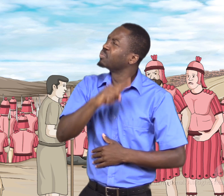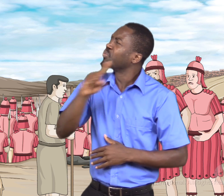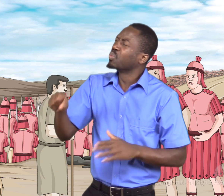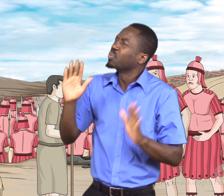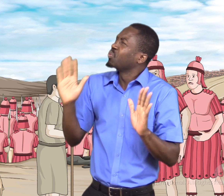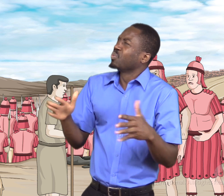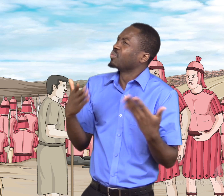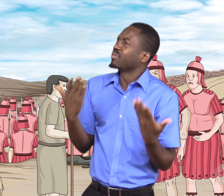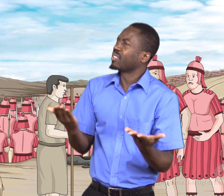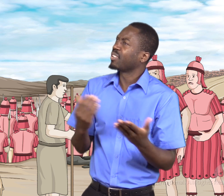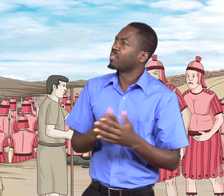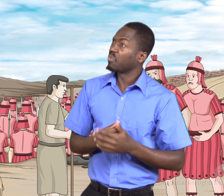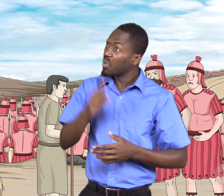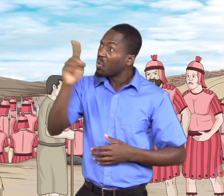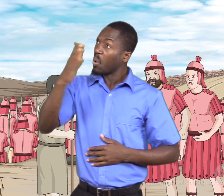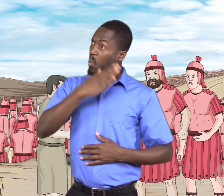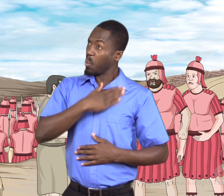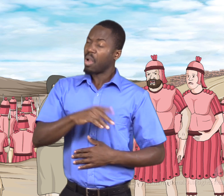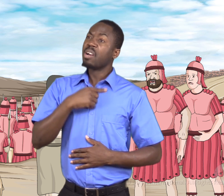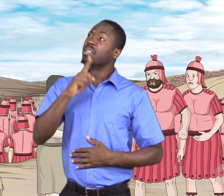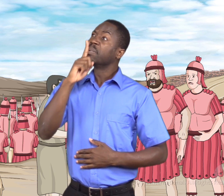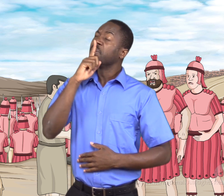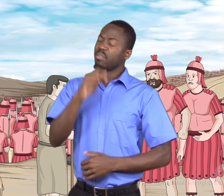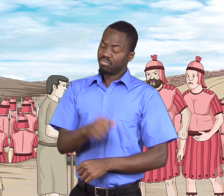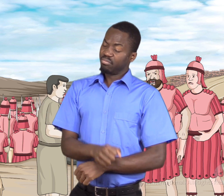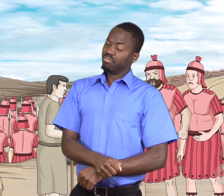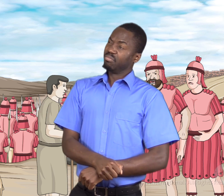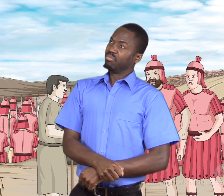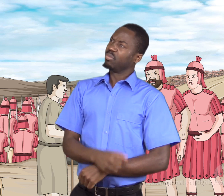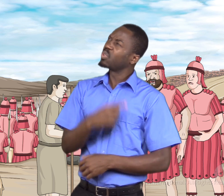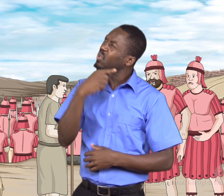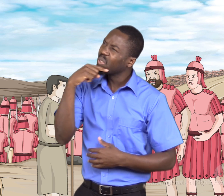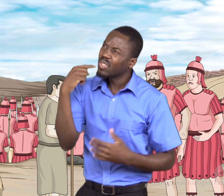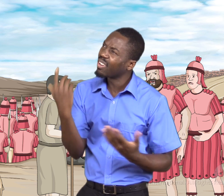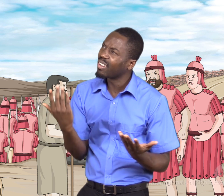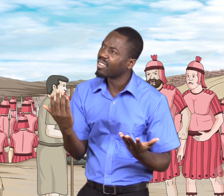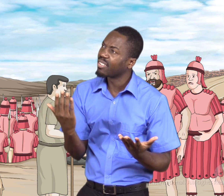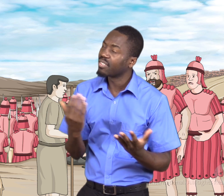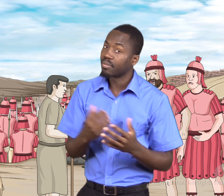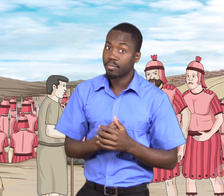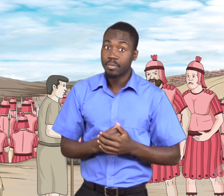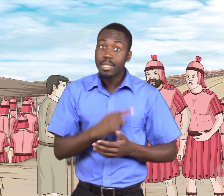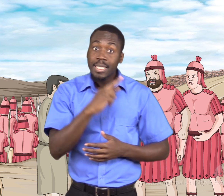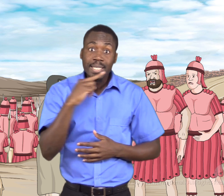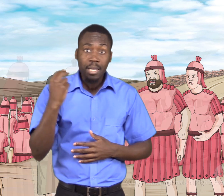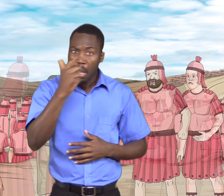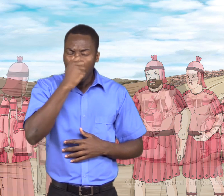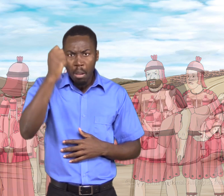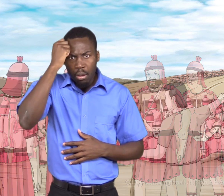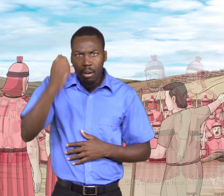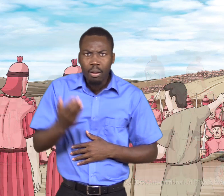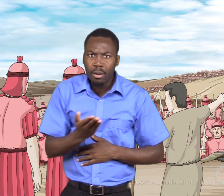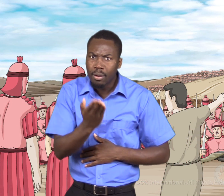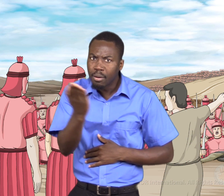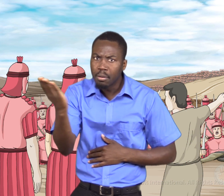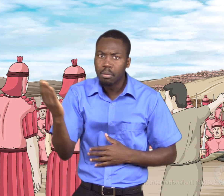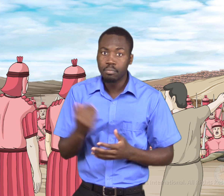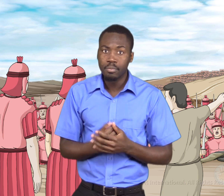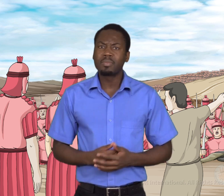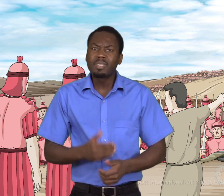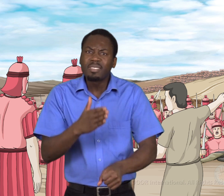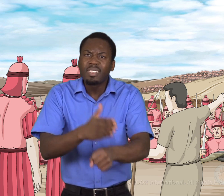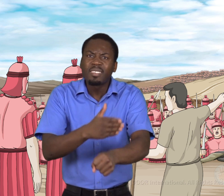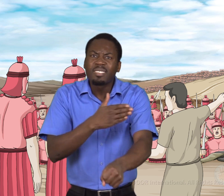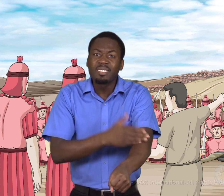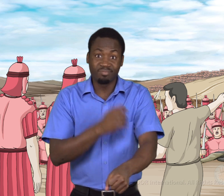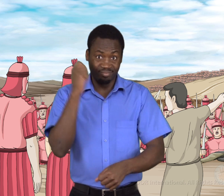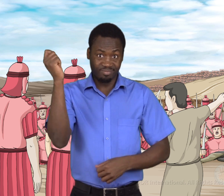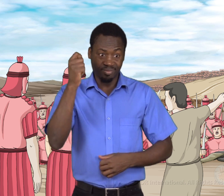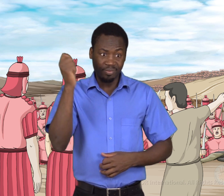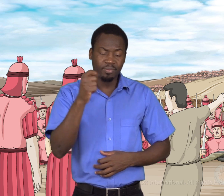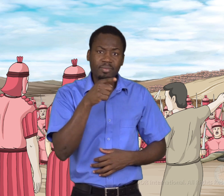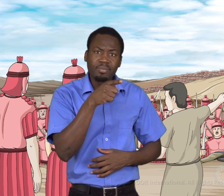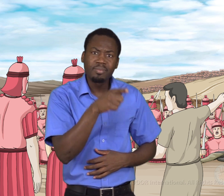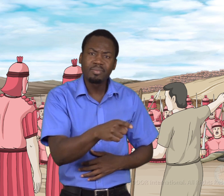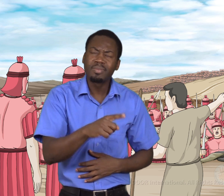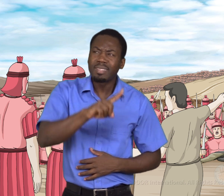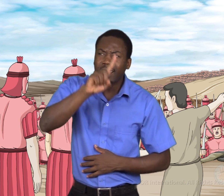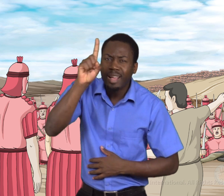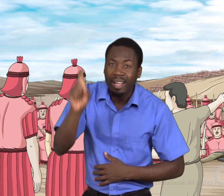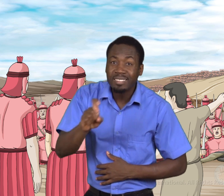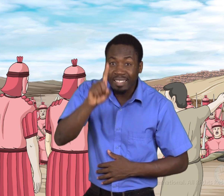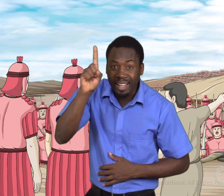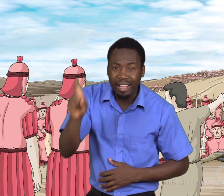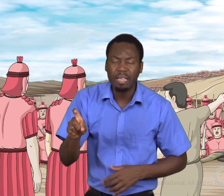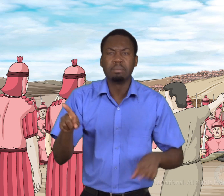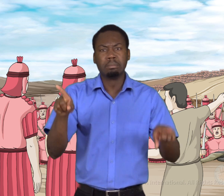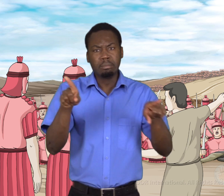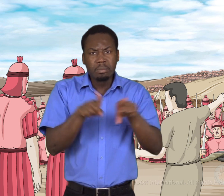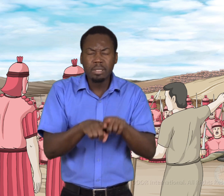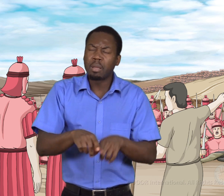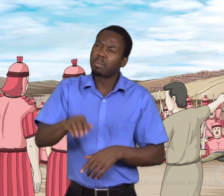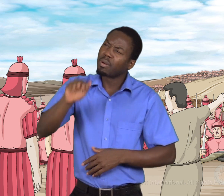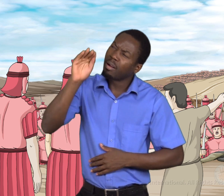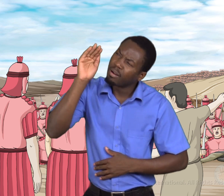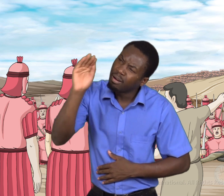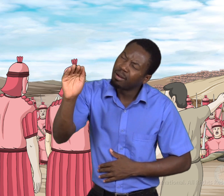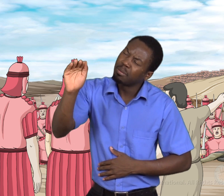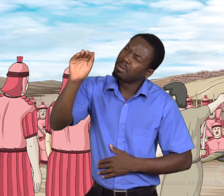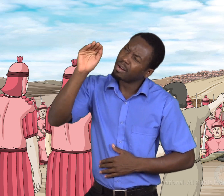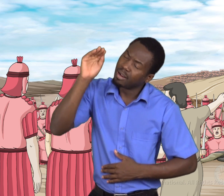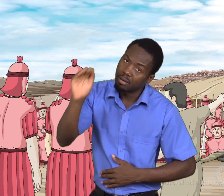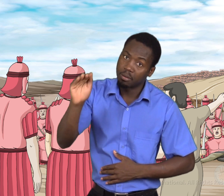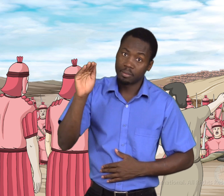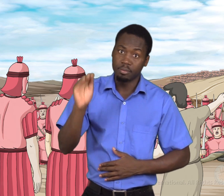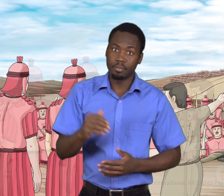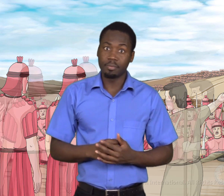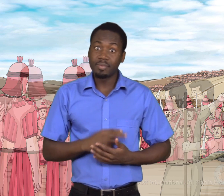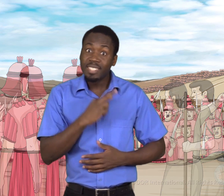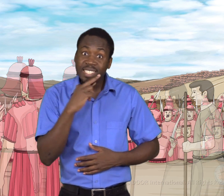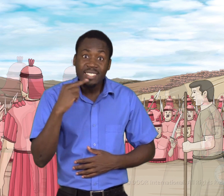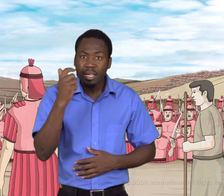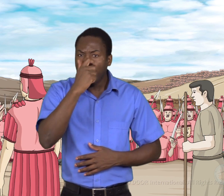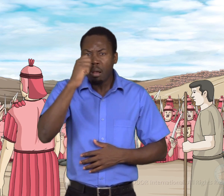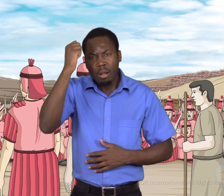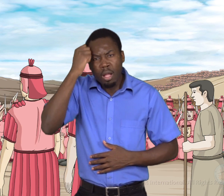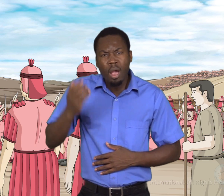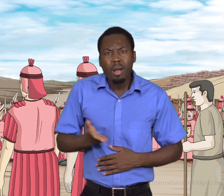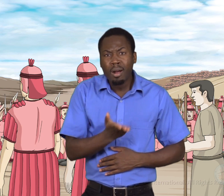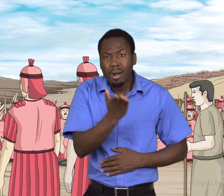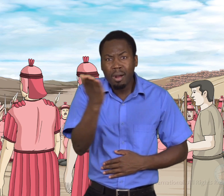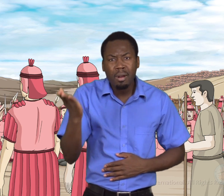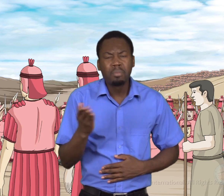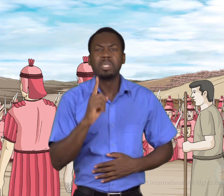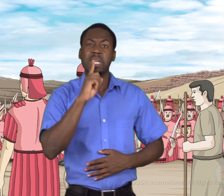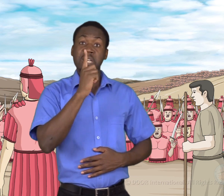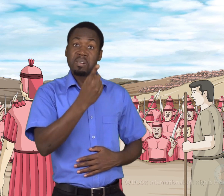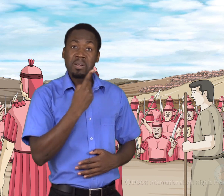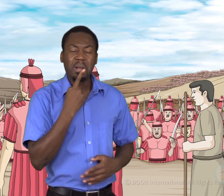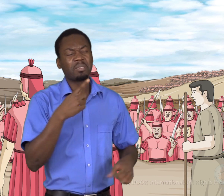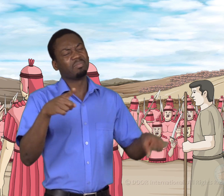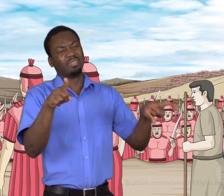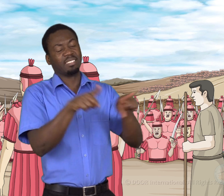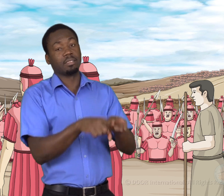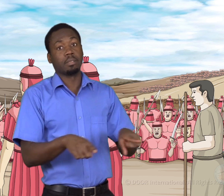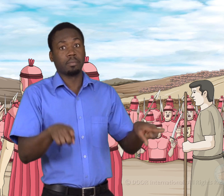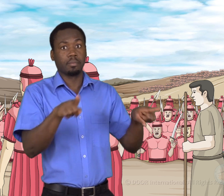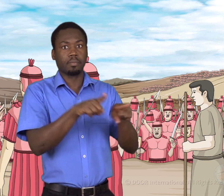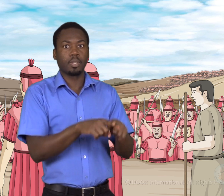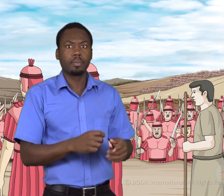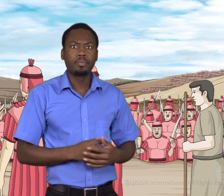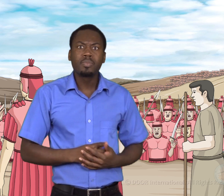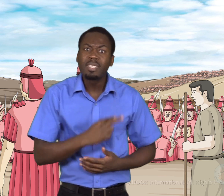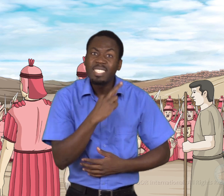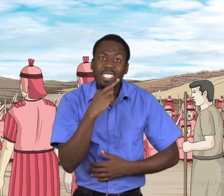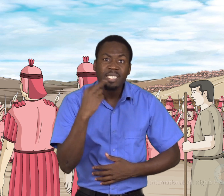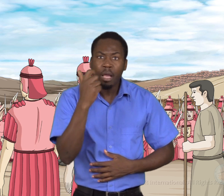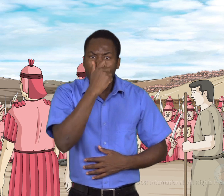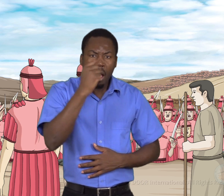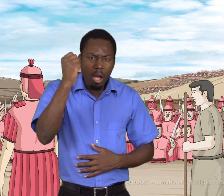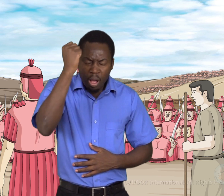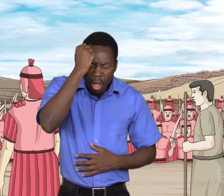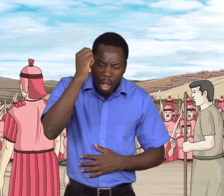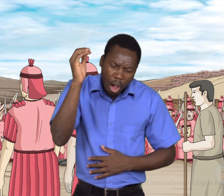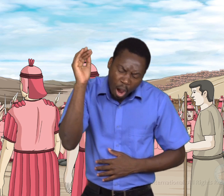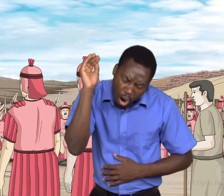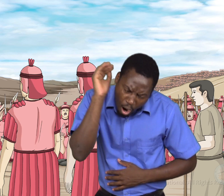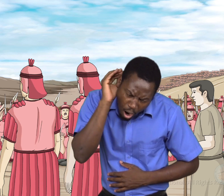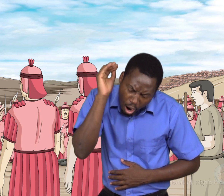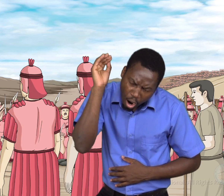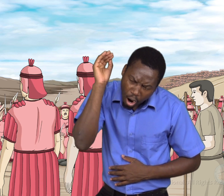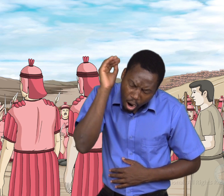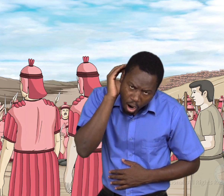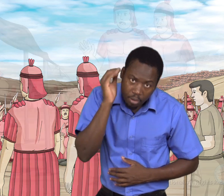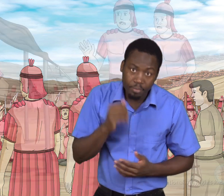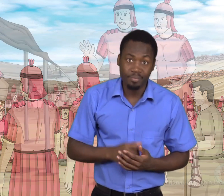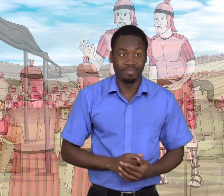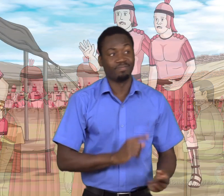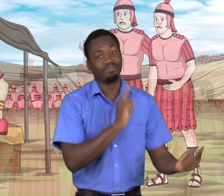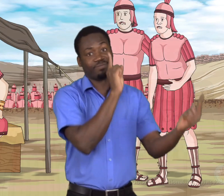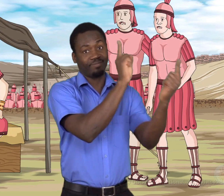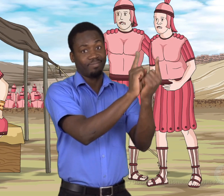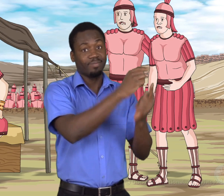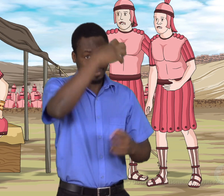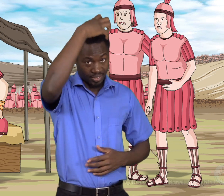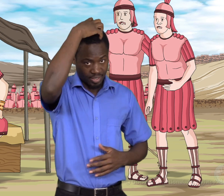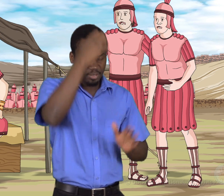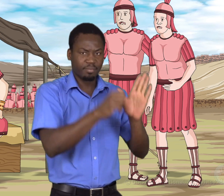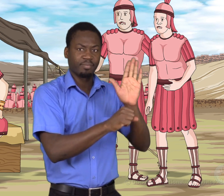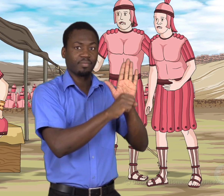said David. “Was it not just a question?” Then he turned from him toward another and asked about the offer, and those people answered him just as the first ones had answered.